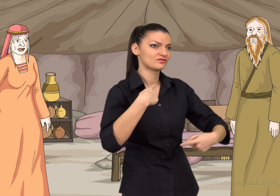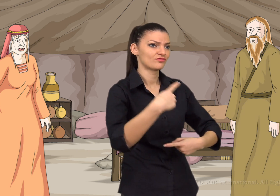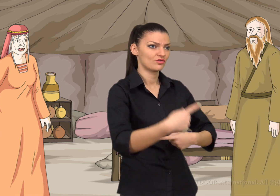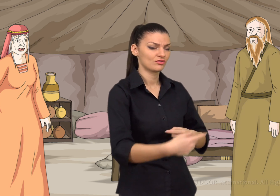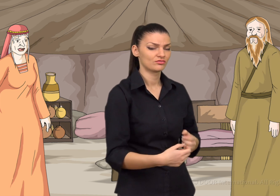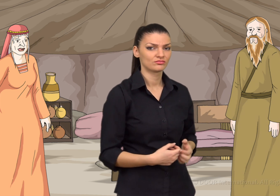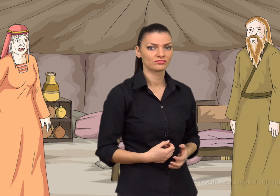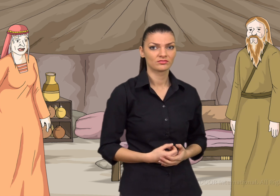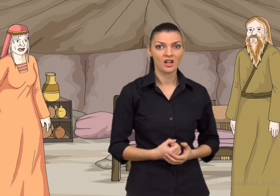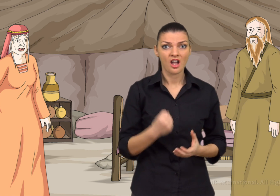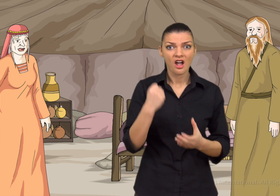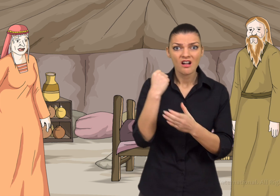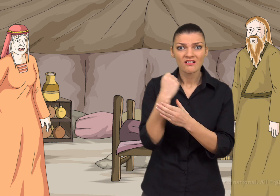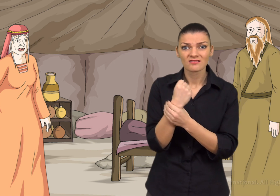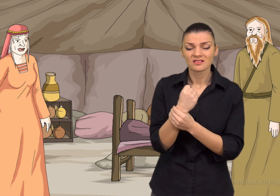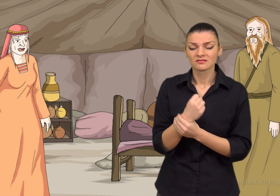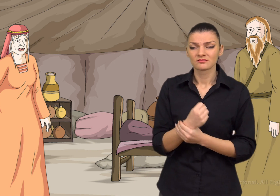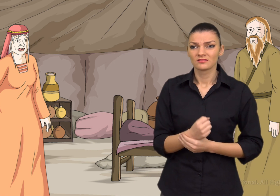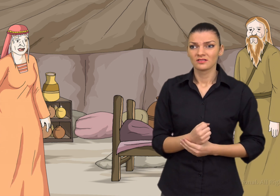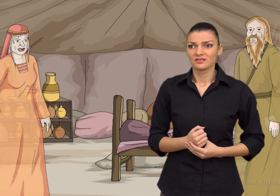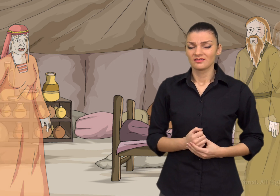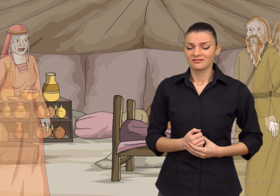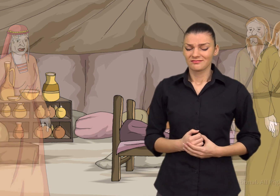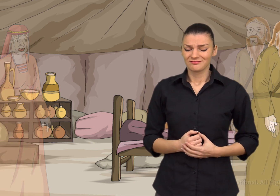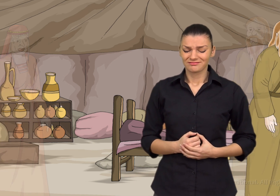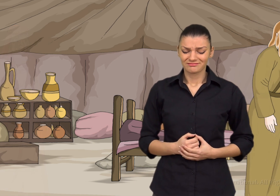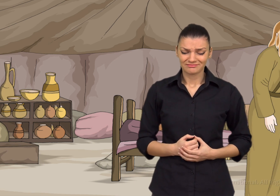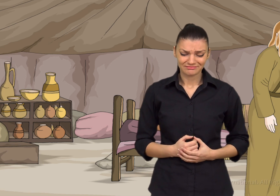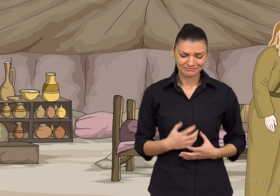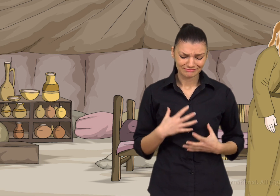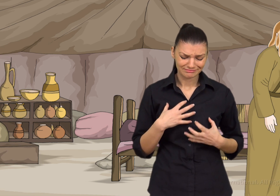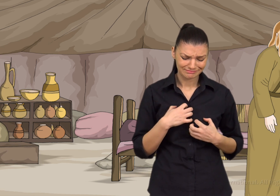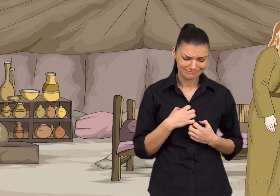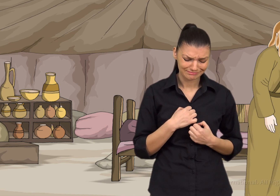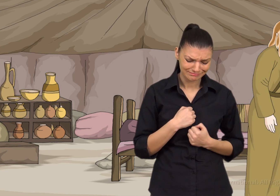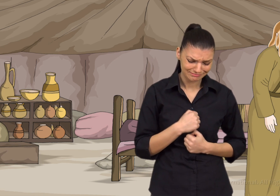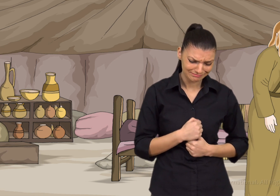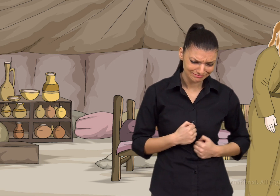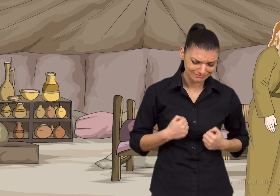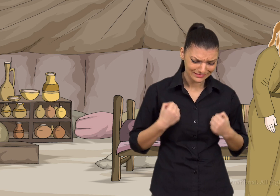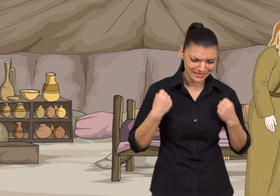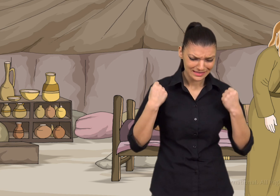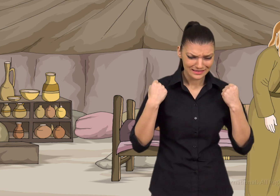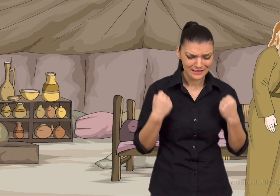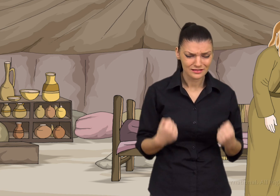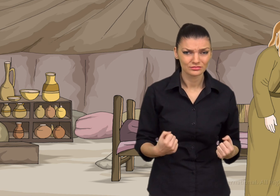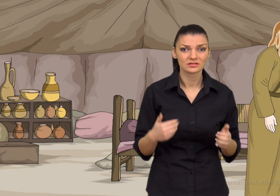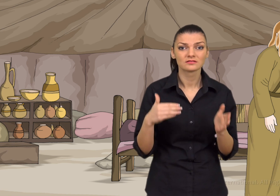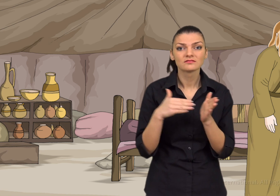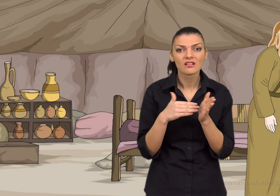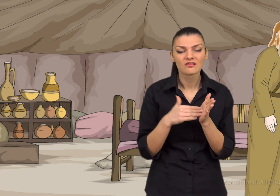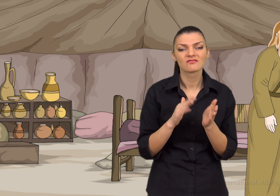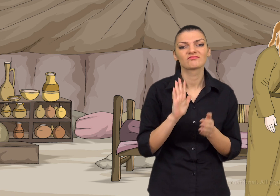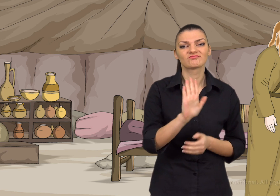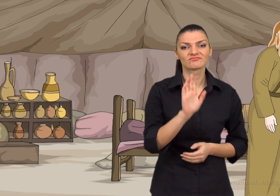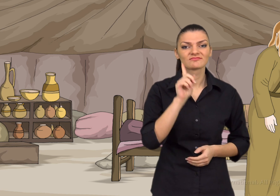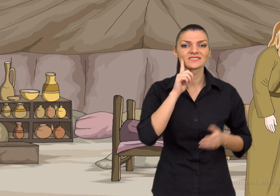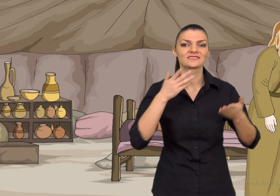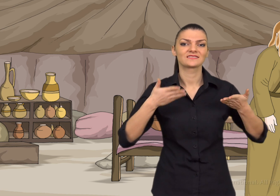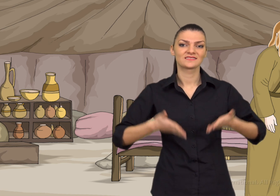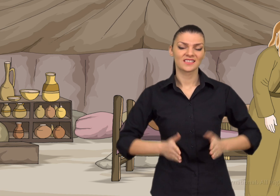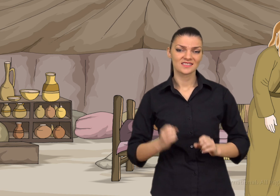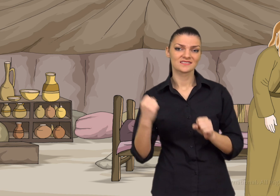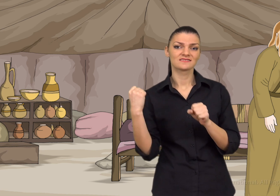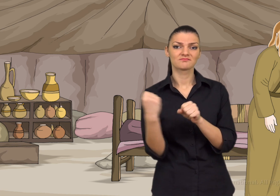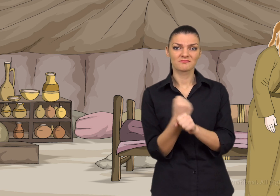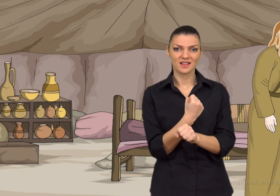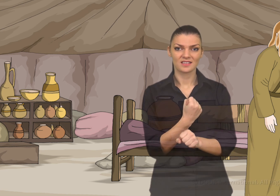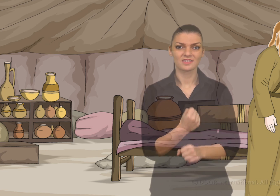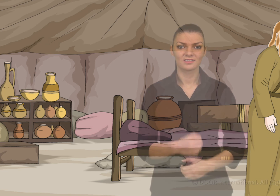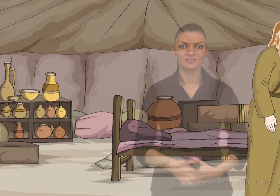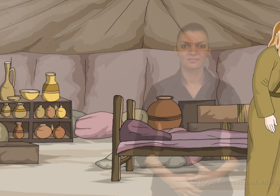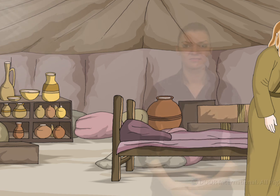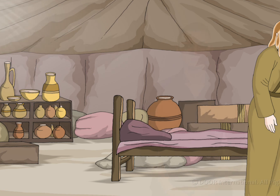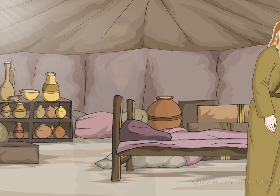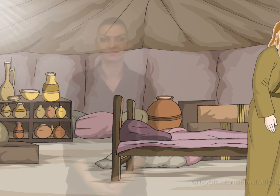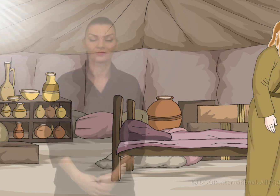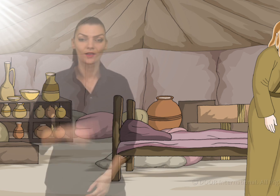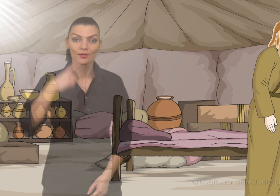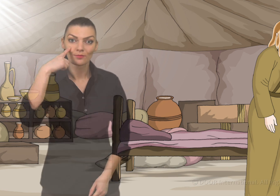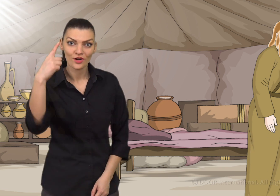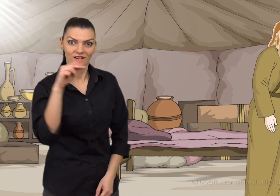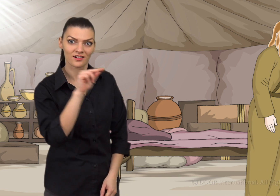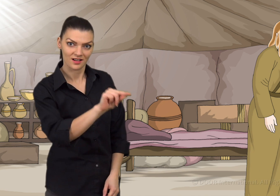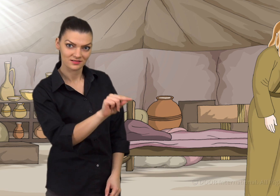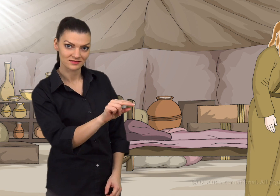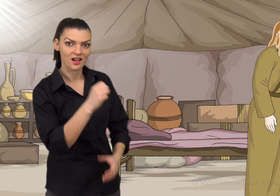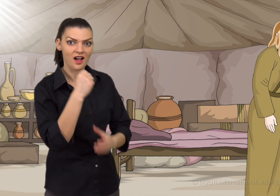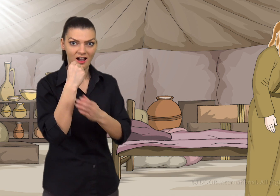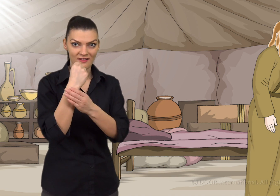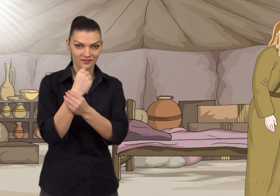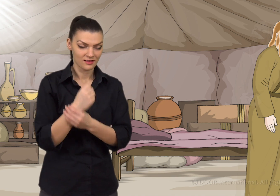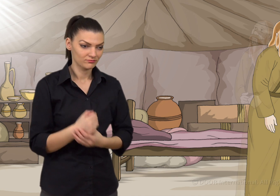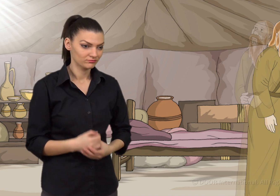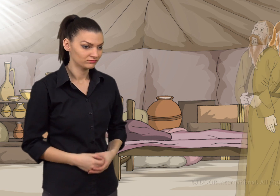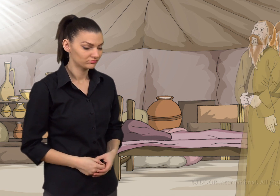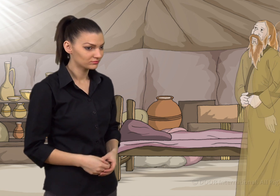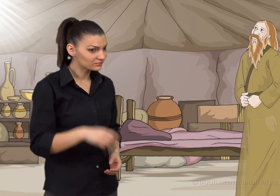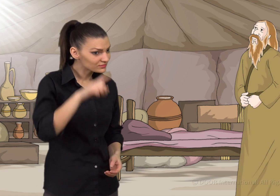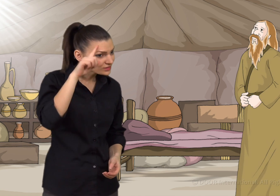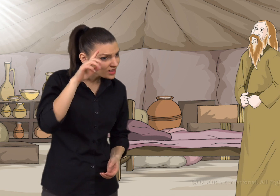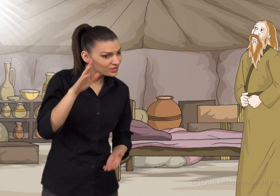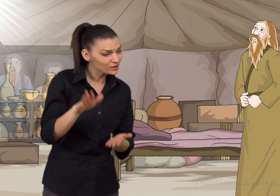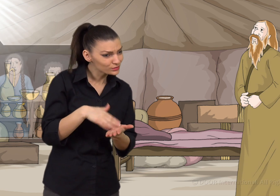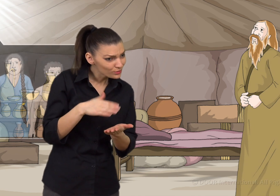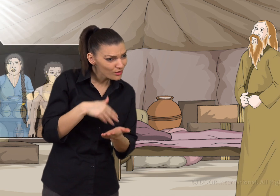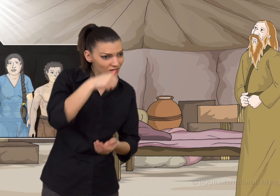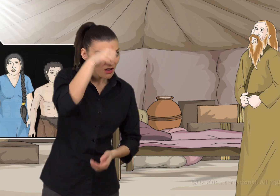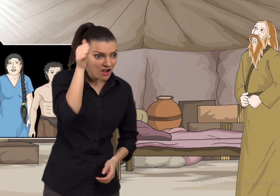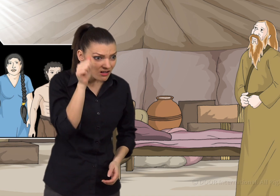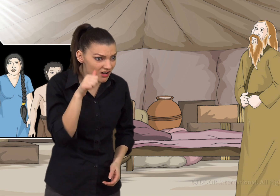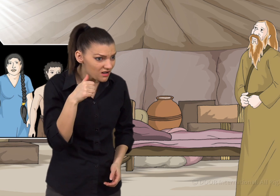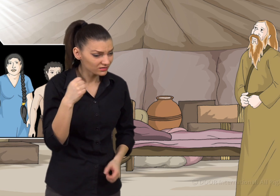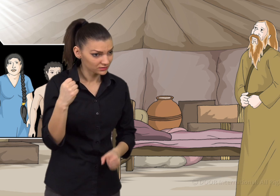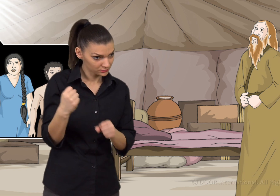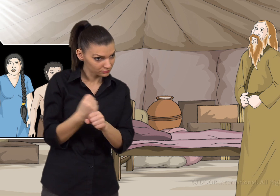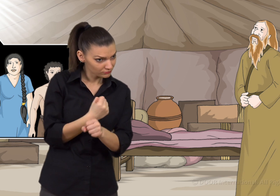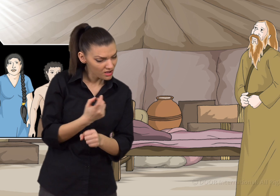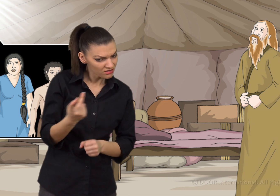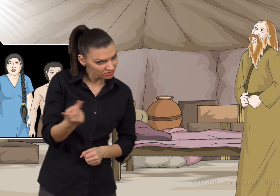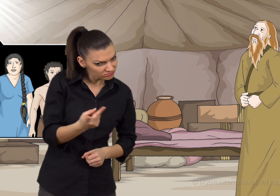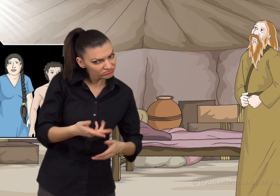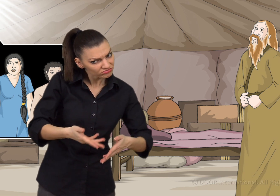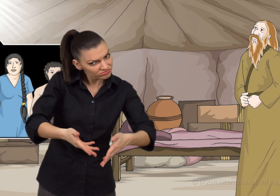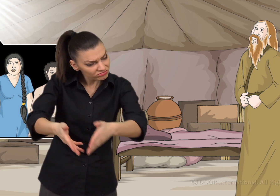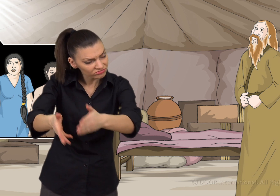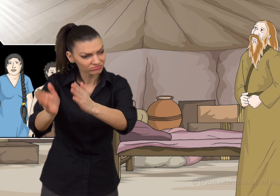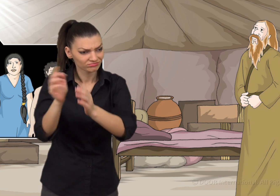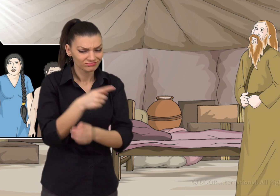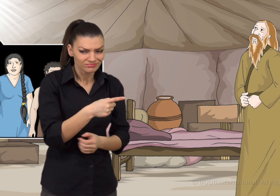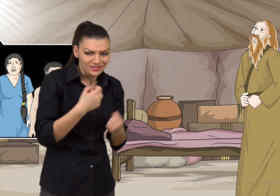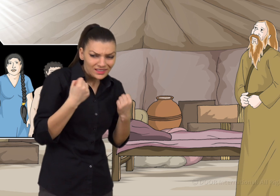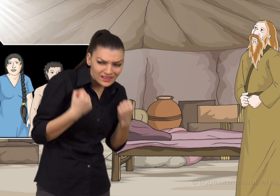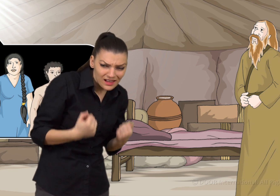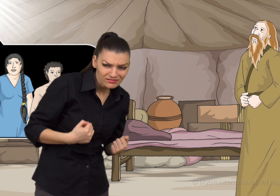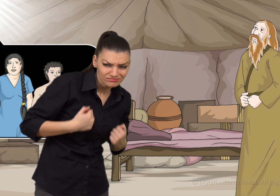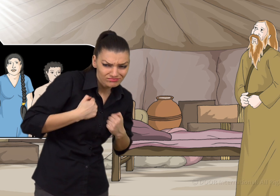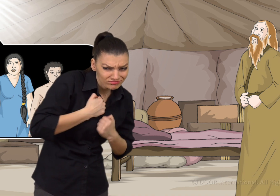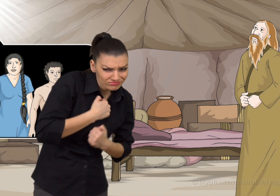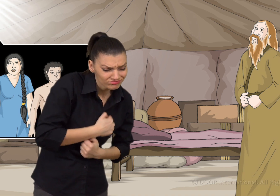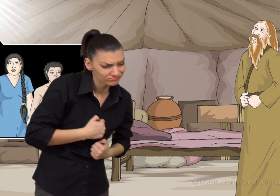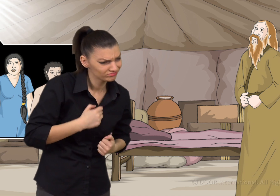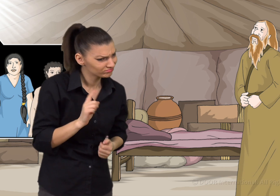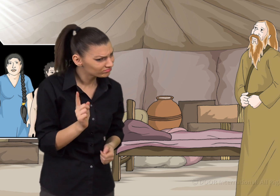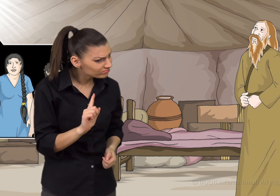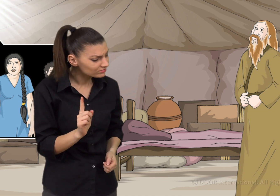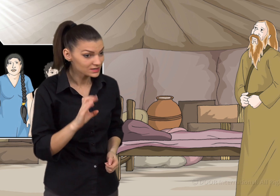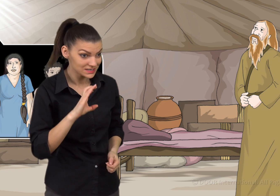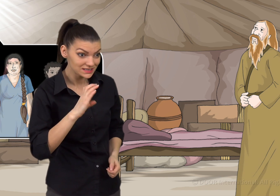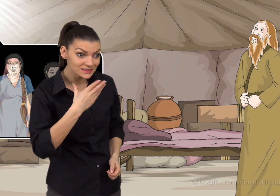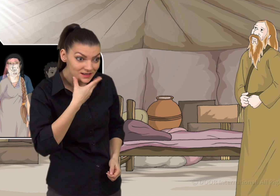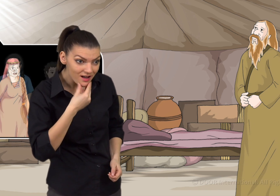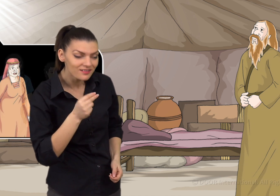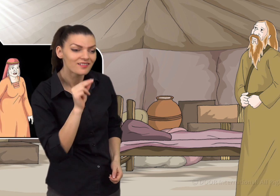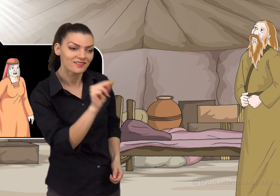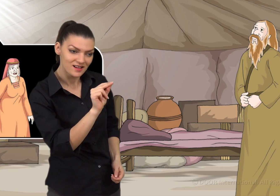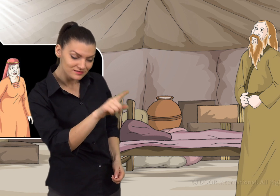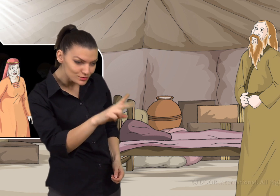Now this matter distressed Abraham greatly because it concerned his son Ishmael. But God said to Abraham, “Do not be distressed about the boy and your maidservant.